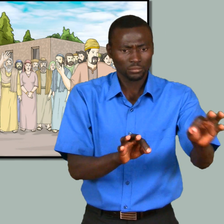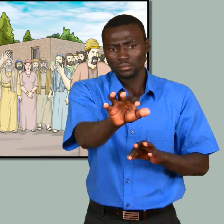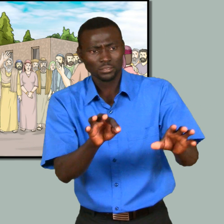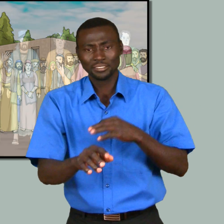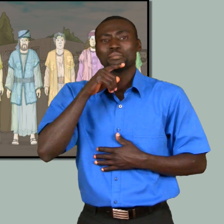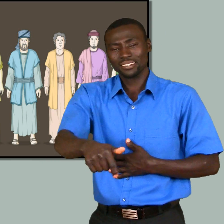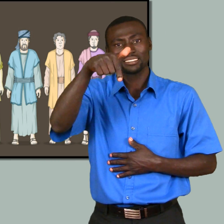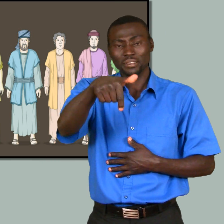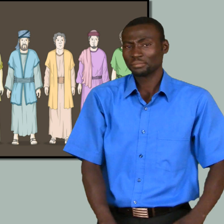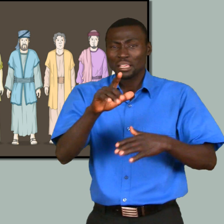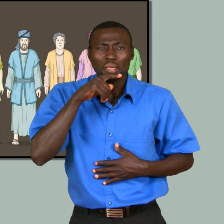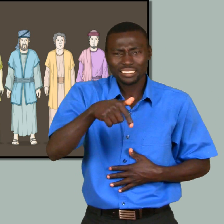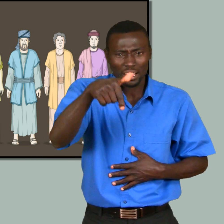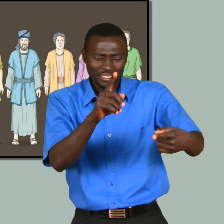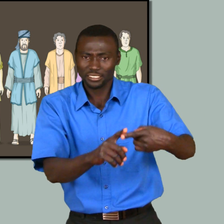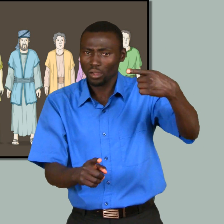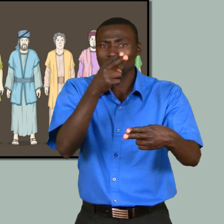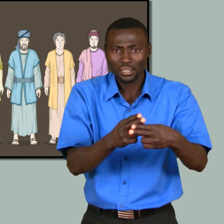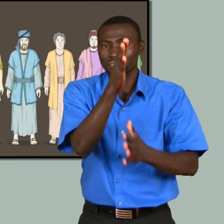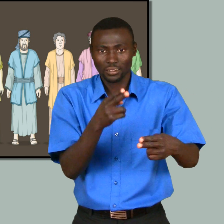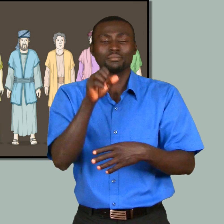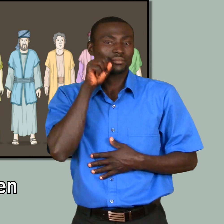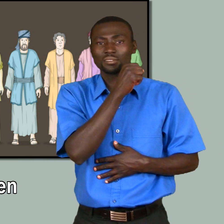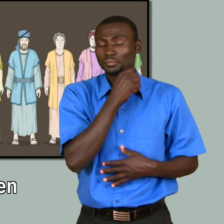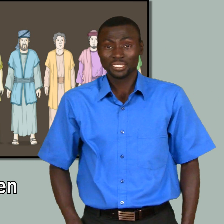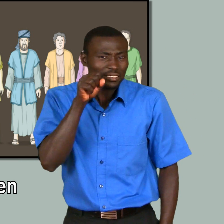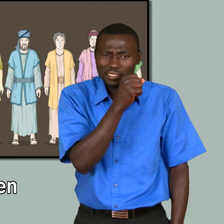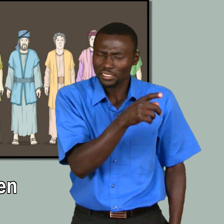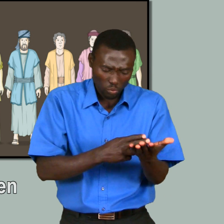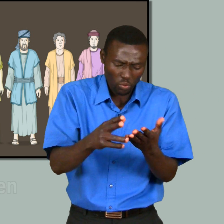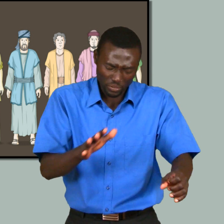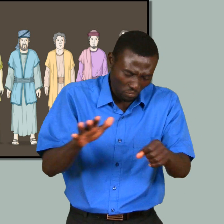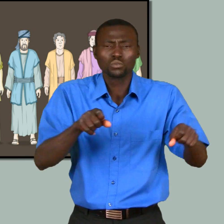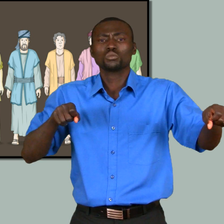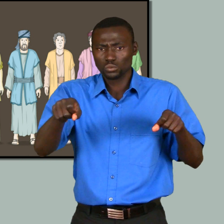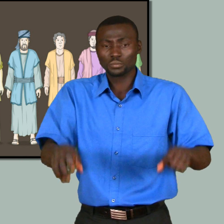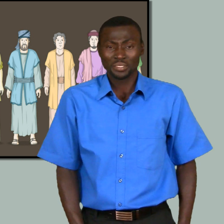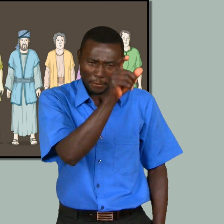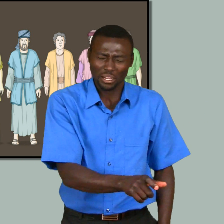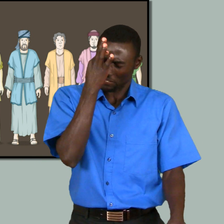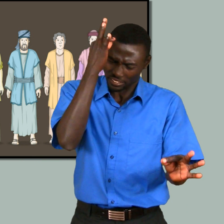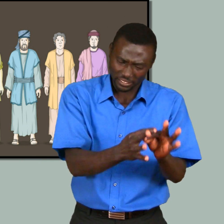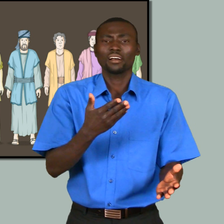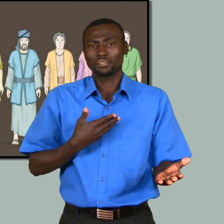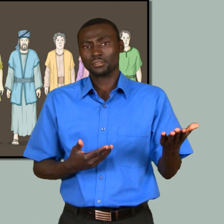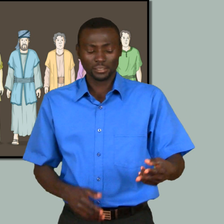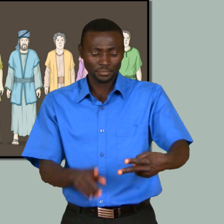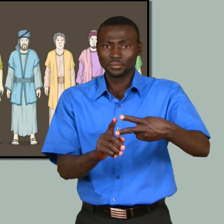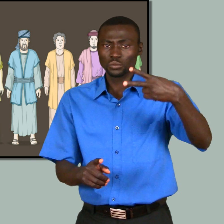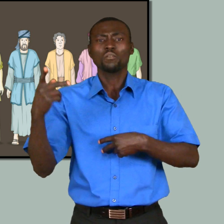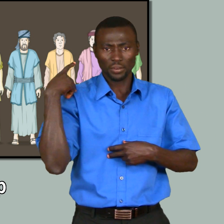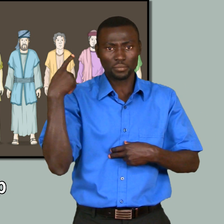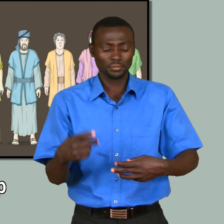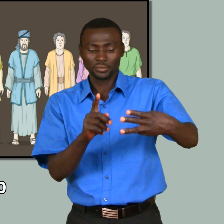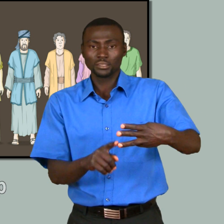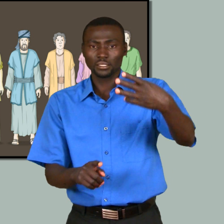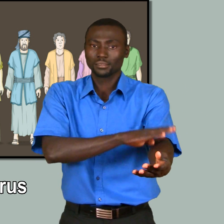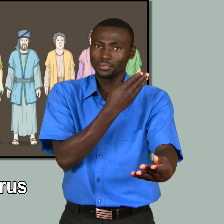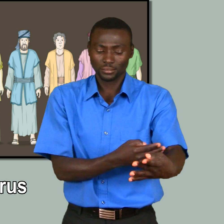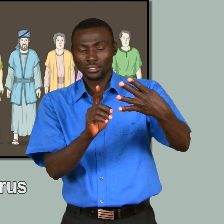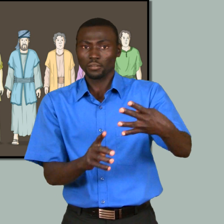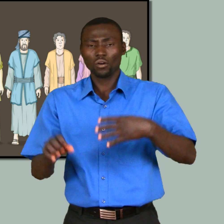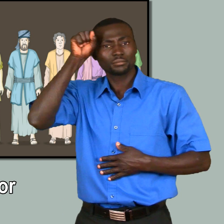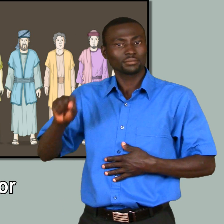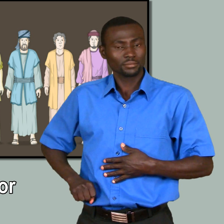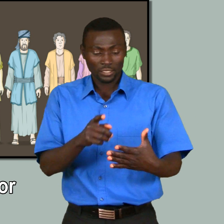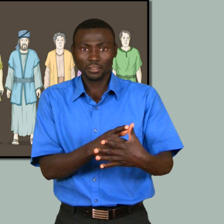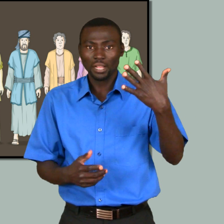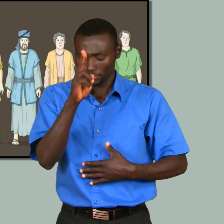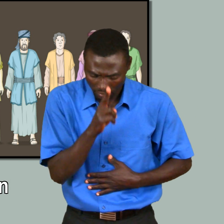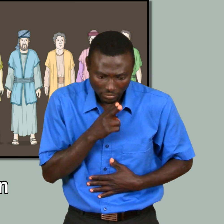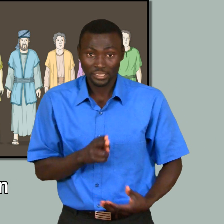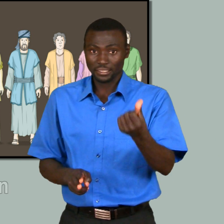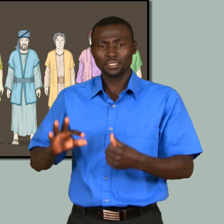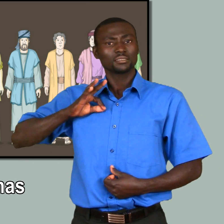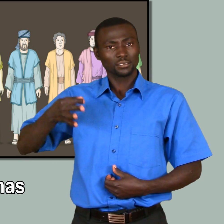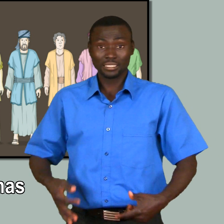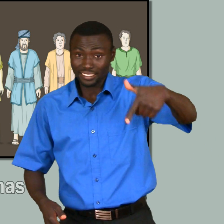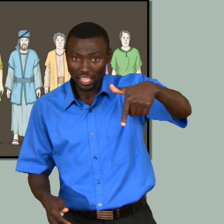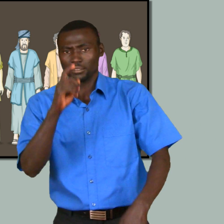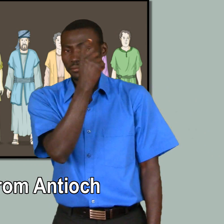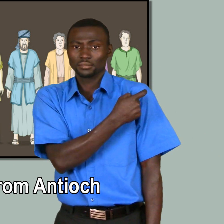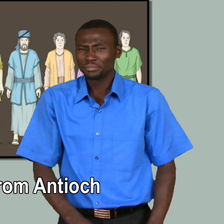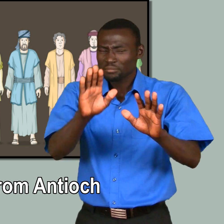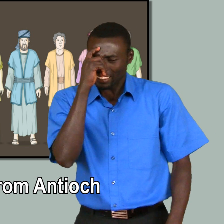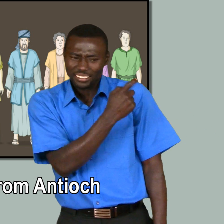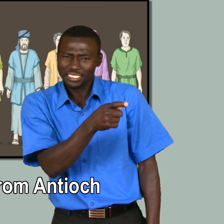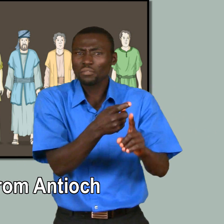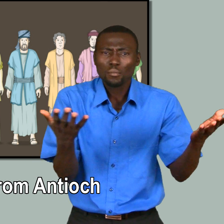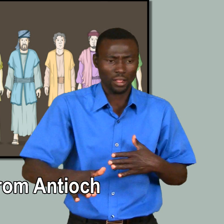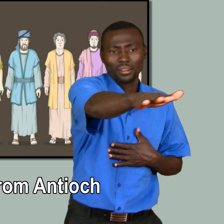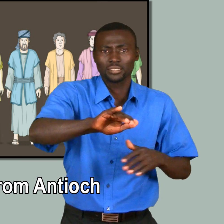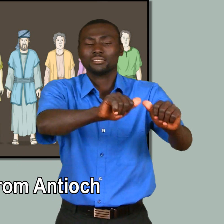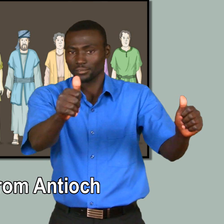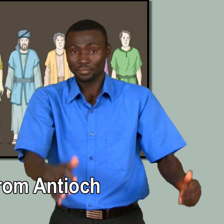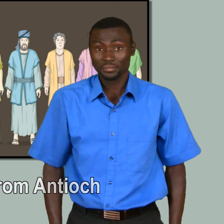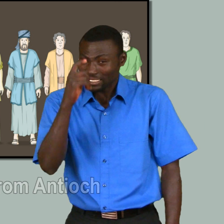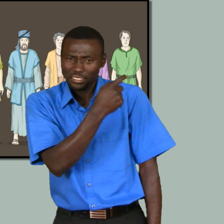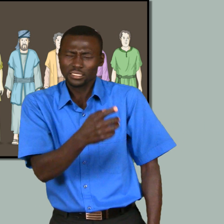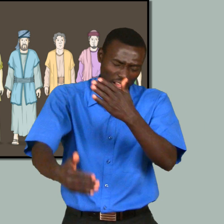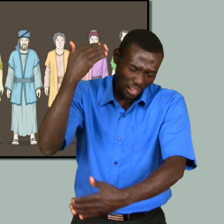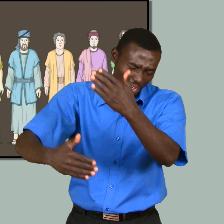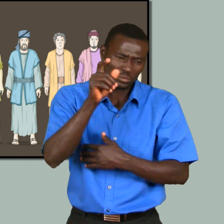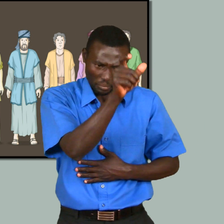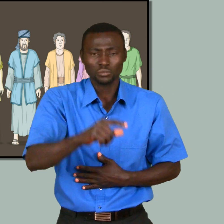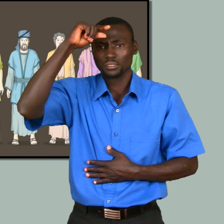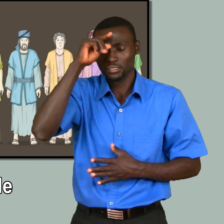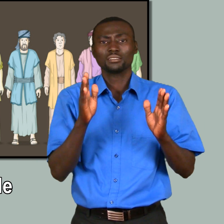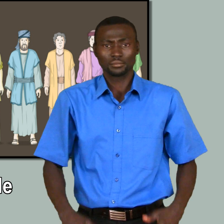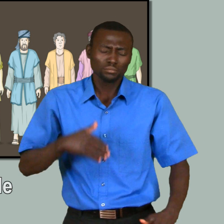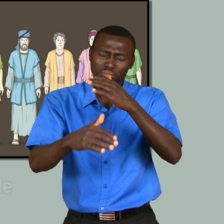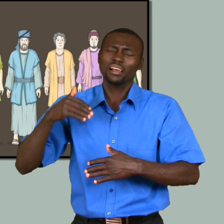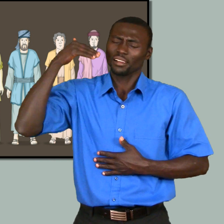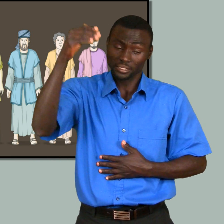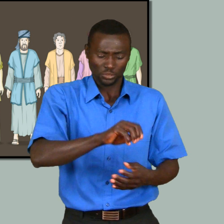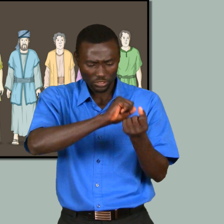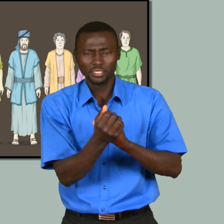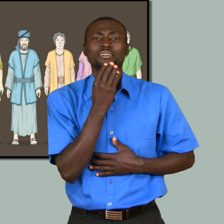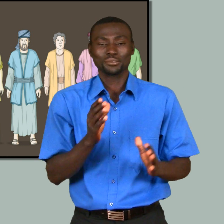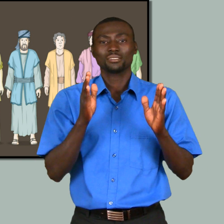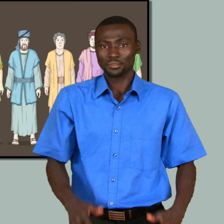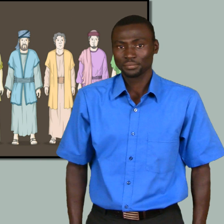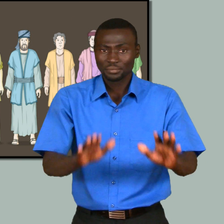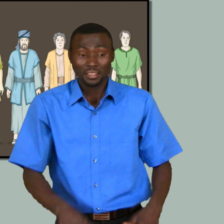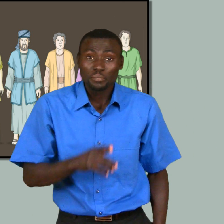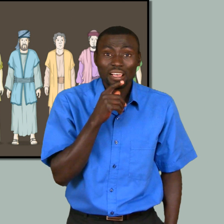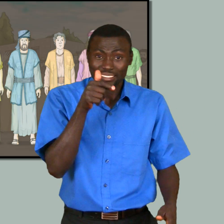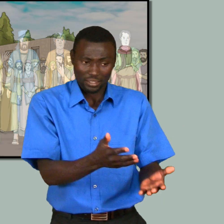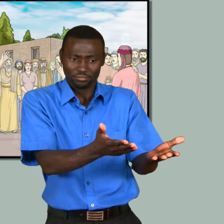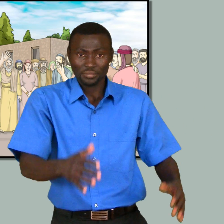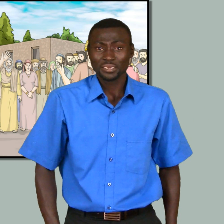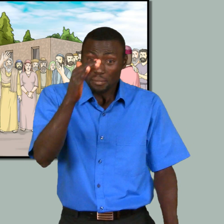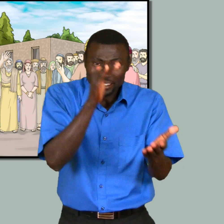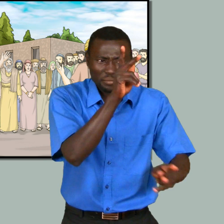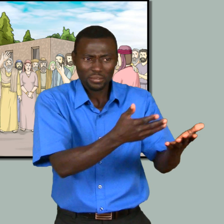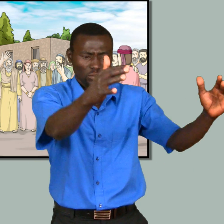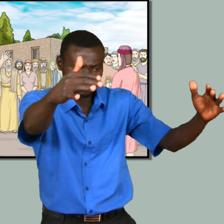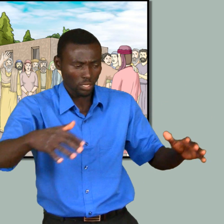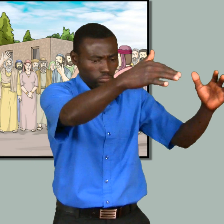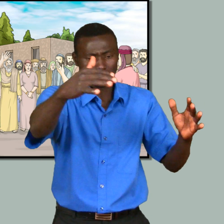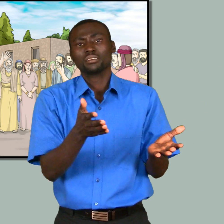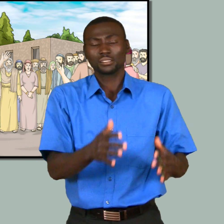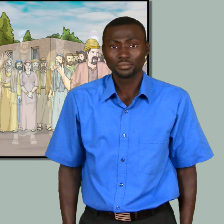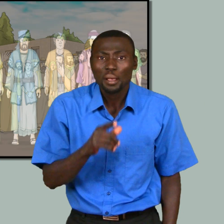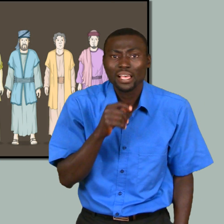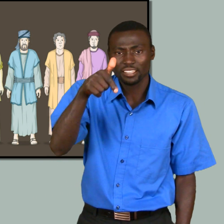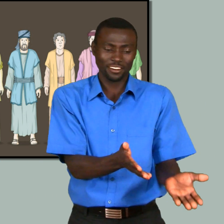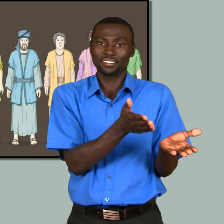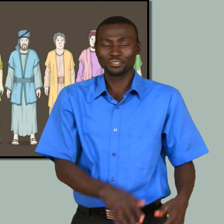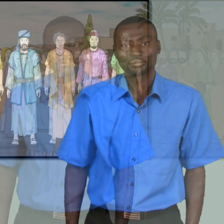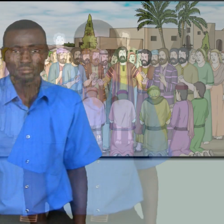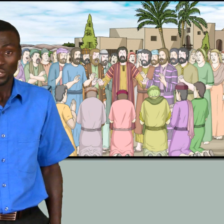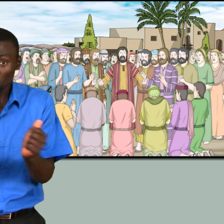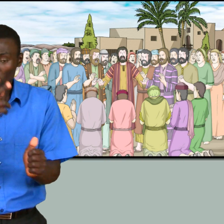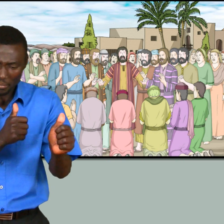They chose Stephen, a man full of faith and of the Holy Spirit, as well as Philip, Prochorus, Nicanor, Timon, Parmenas, and Nicolas from Antioch, a convert to Judaism.